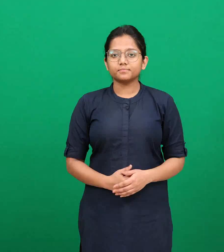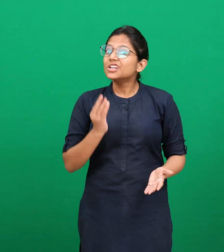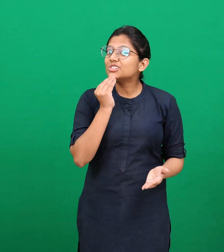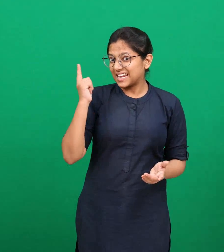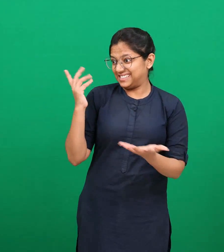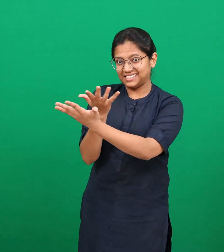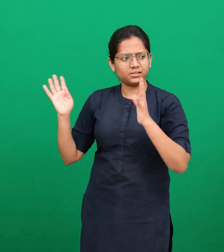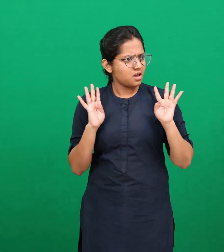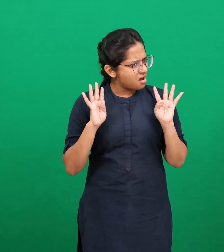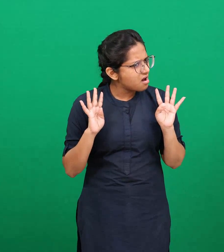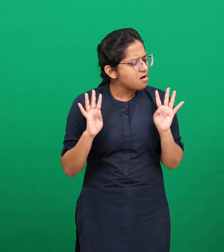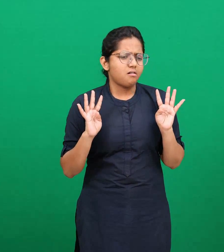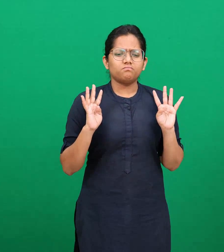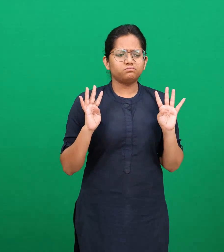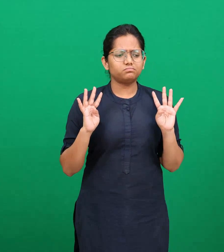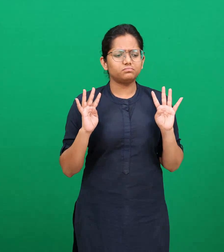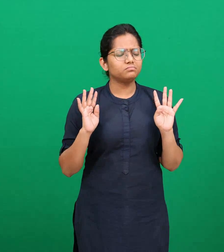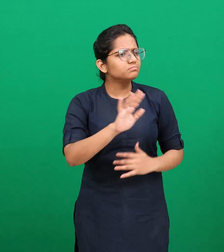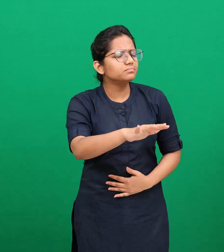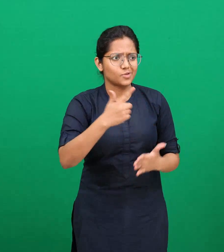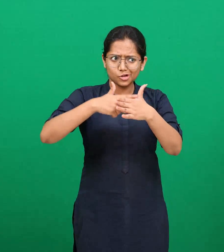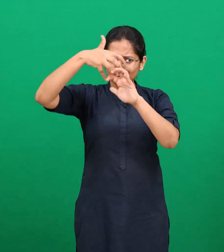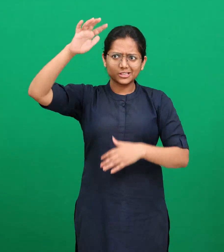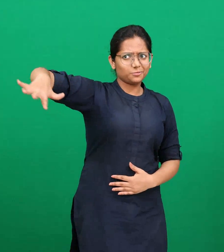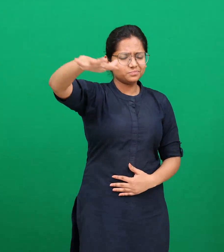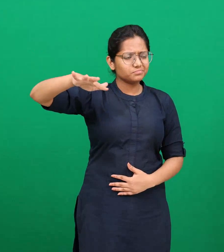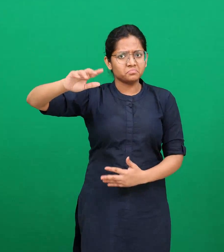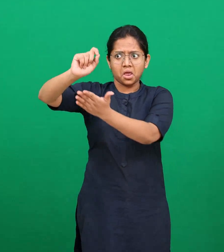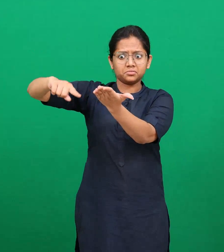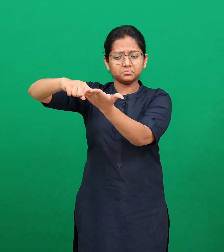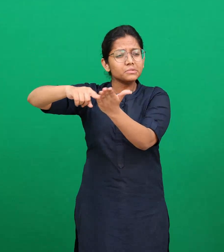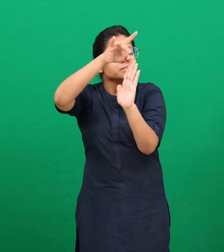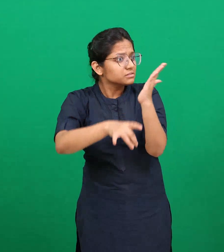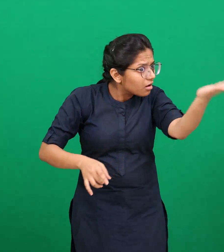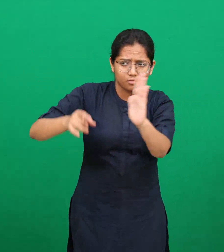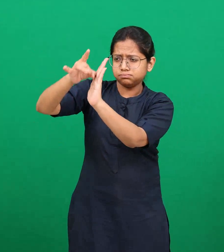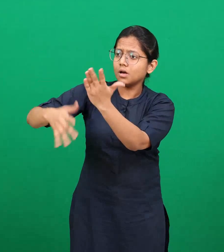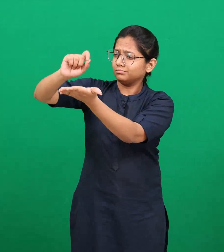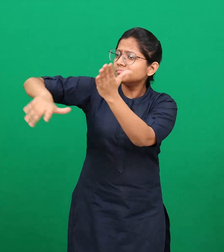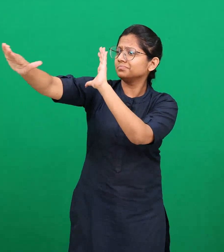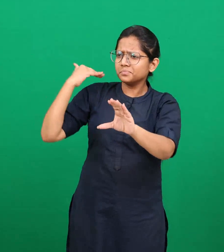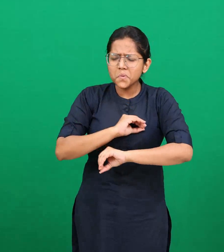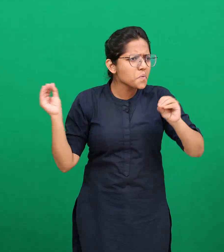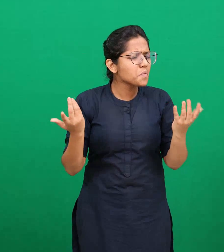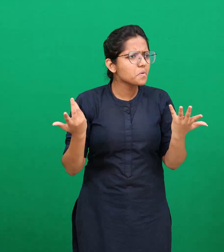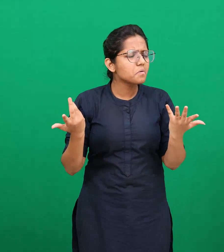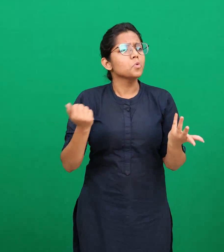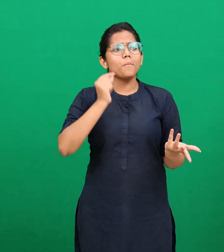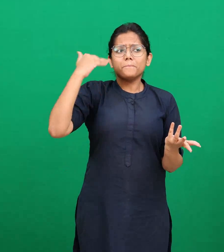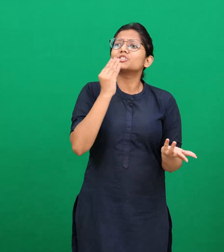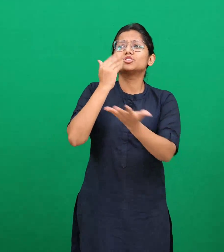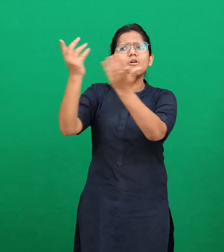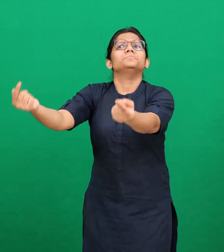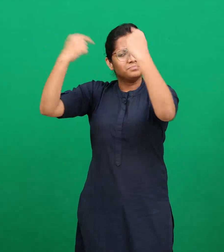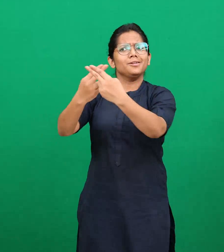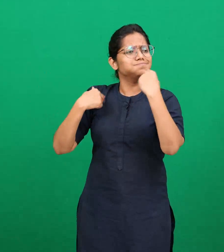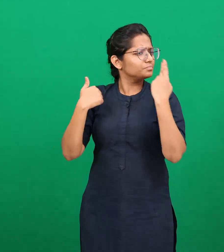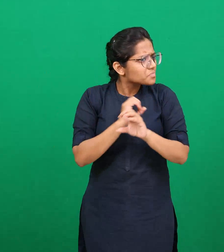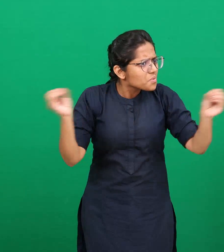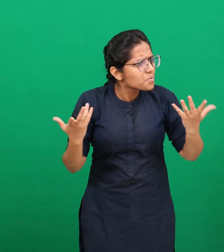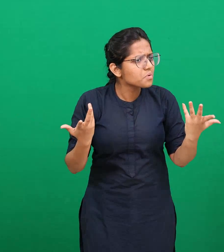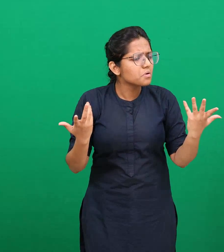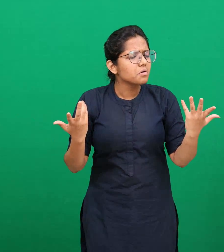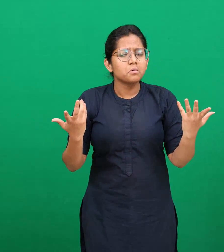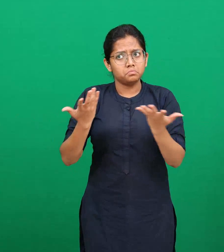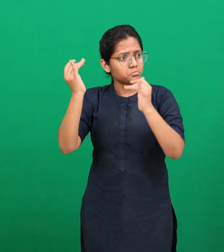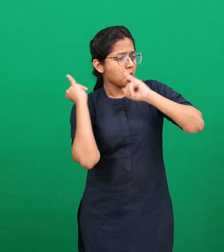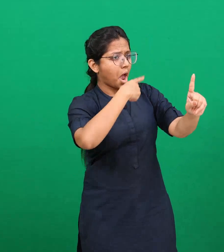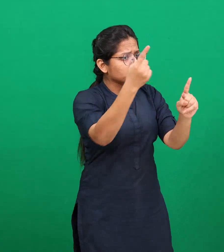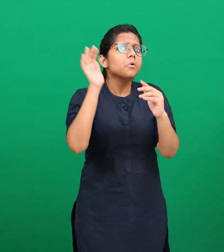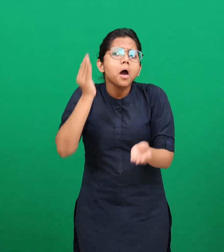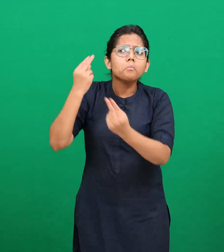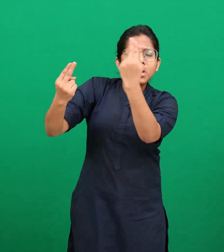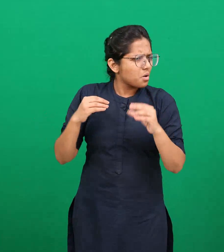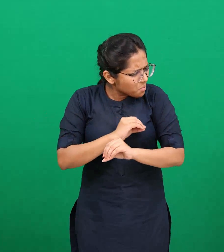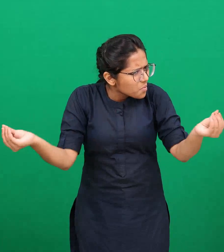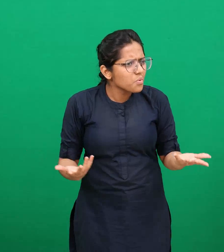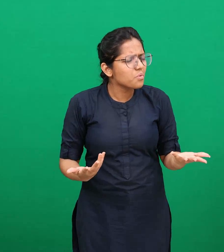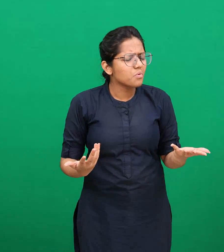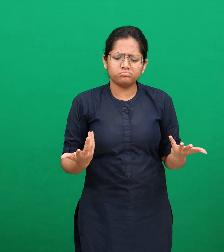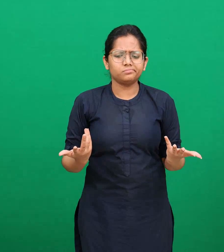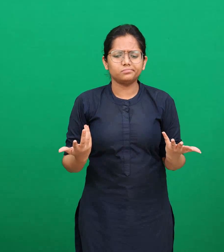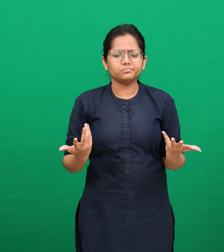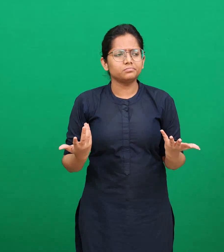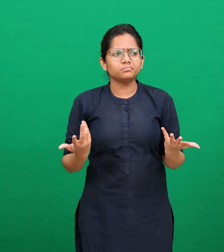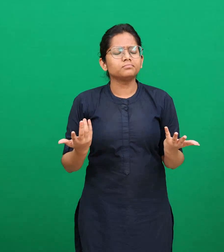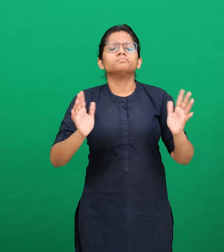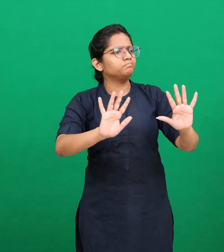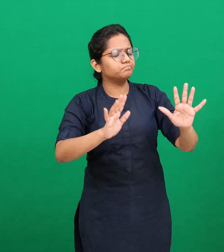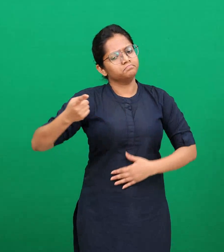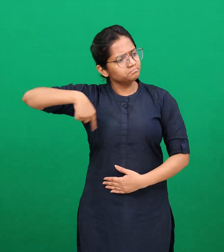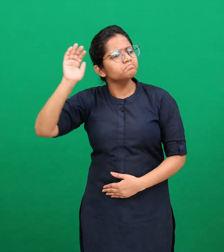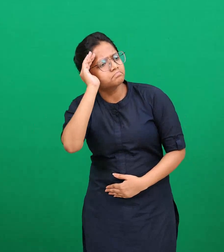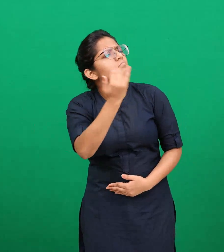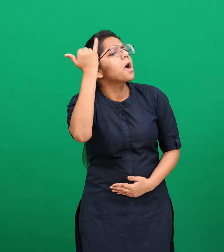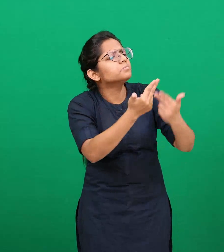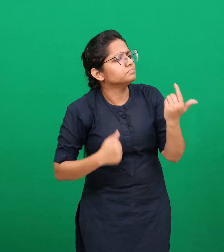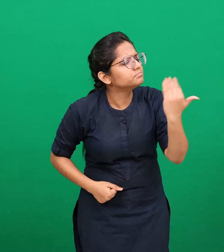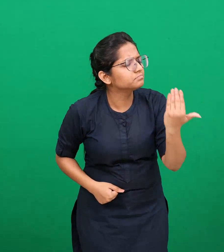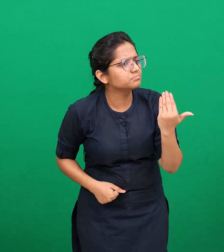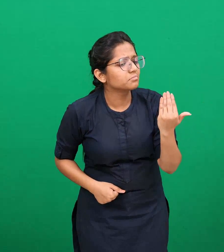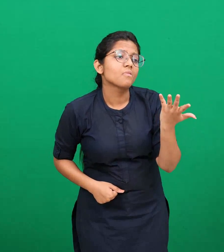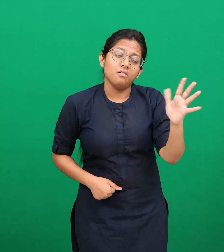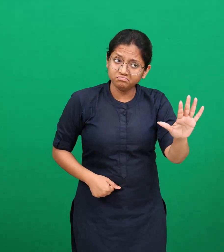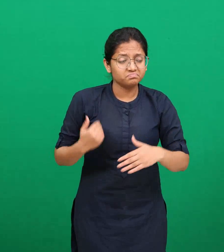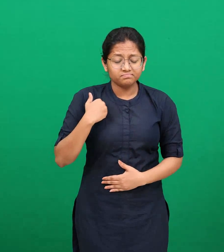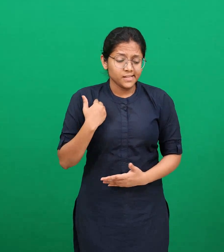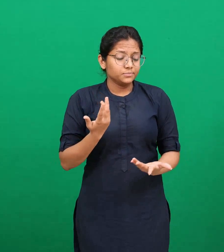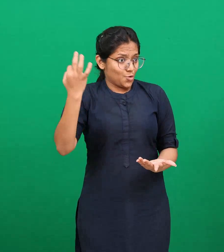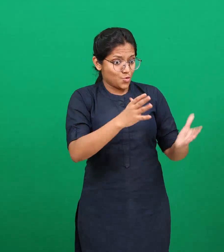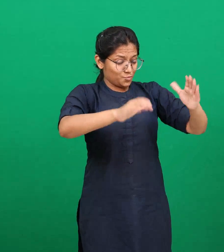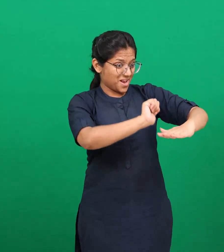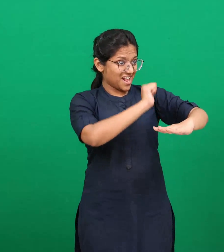The leaders replied, "We have not received any letters about you from Judea, nor have any of the brothers from there reported or even mentioned anything bad about you.